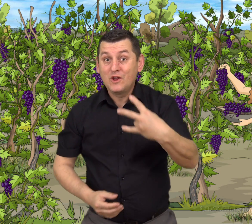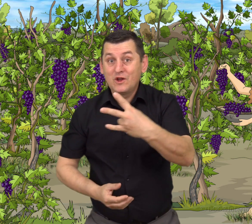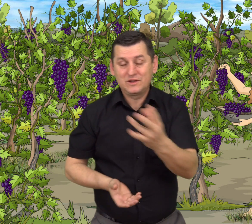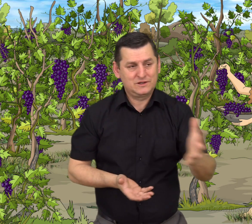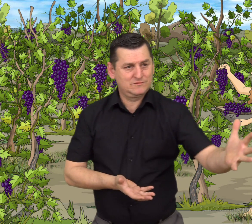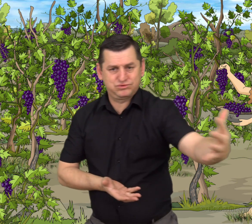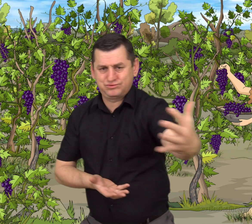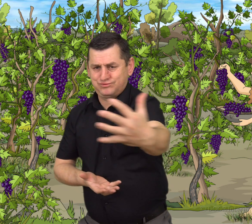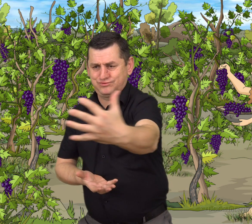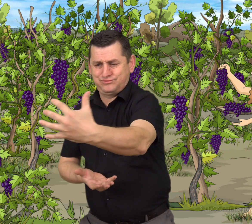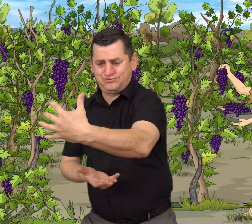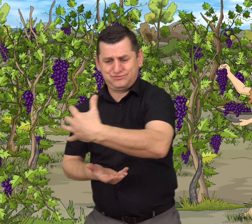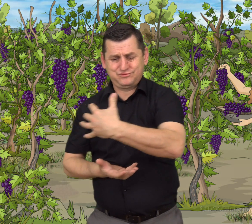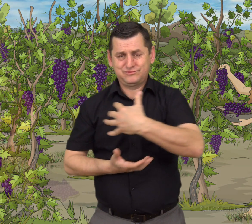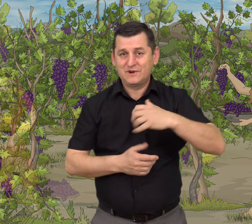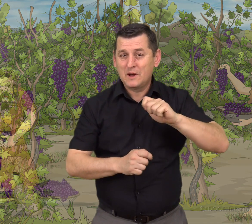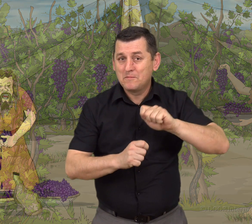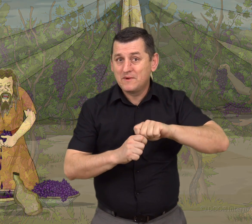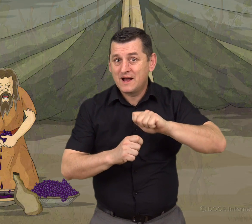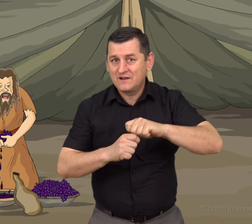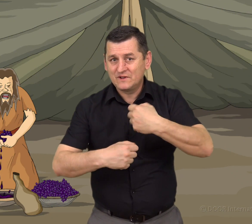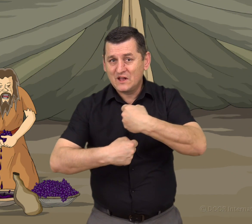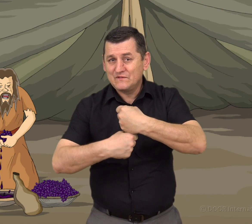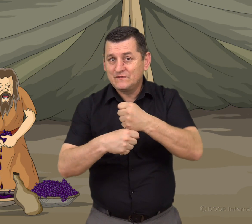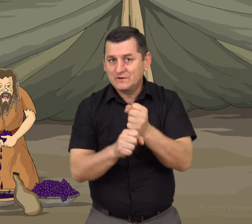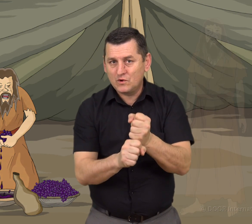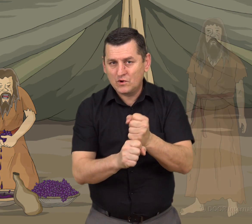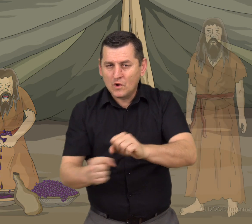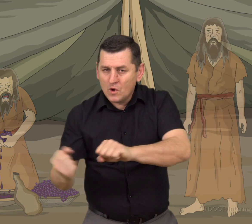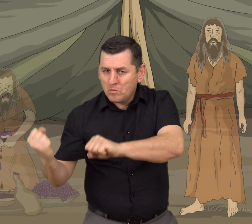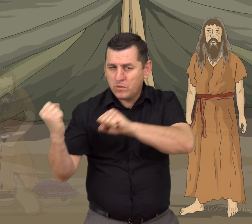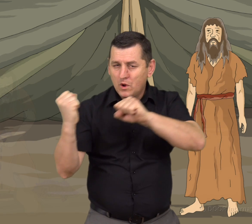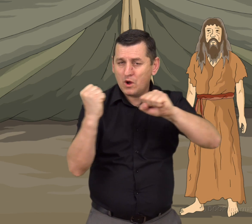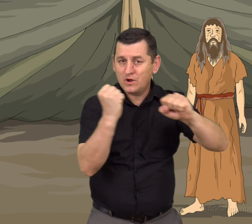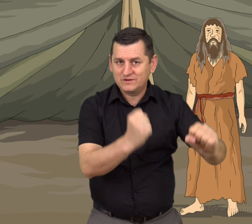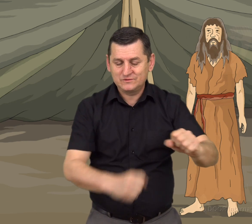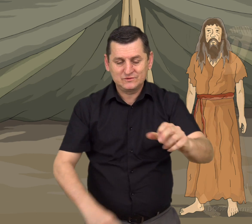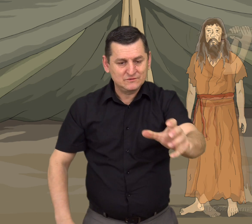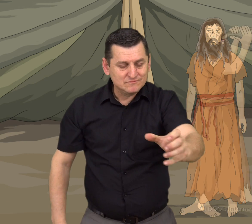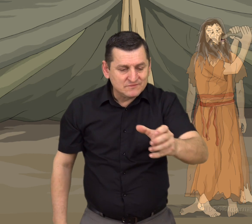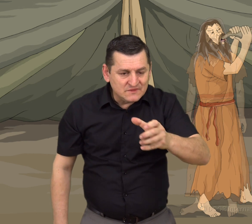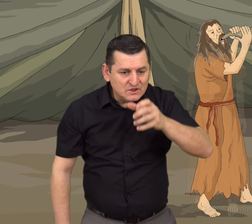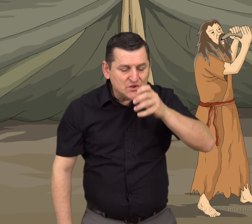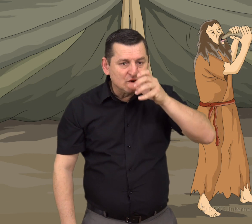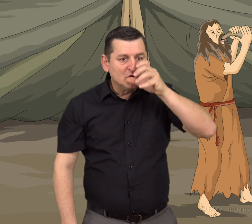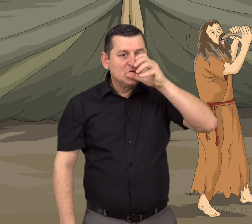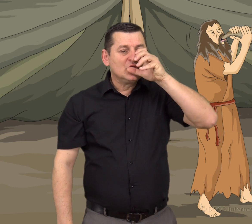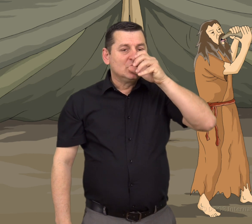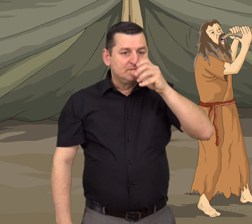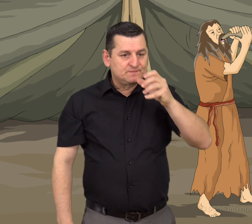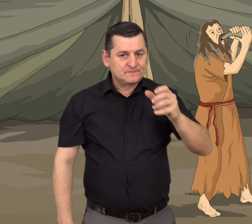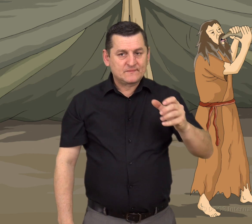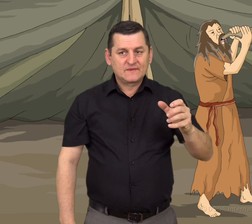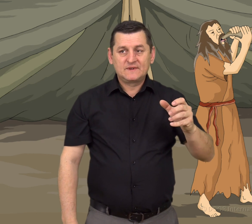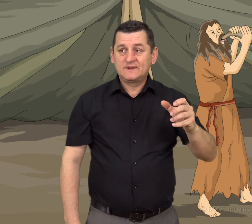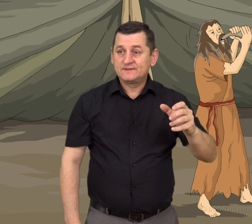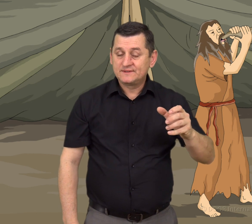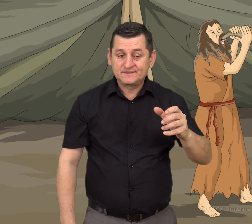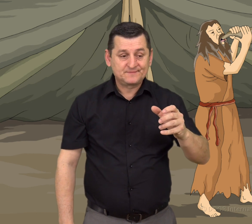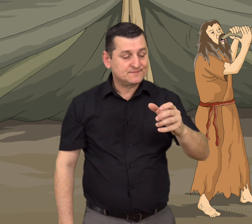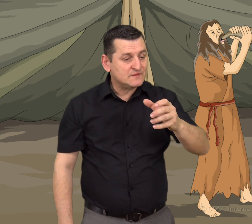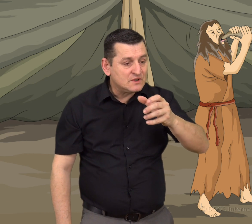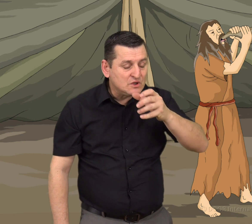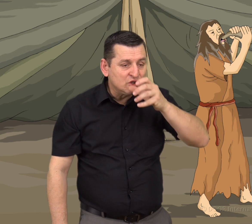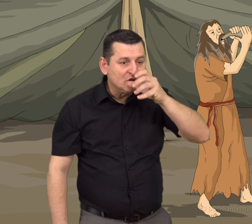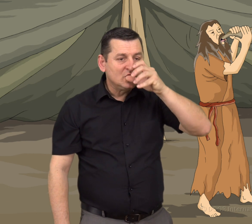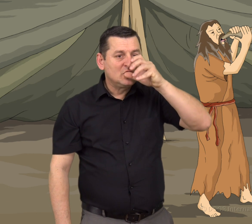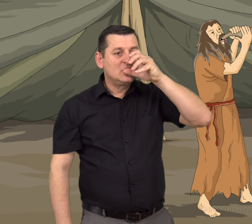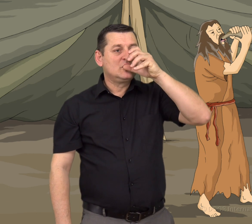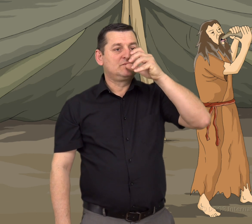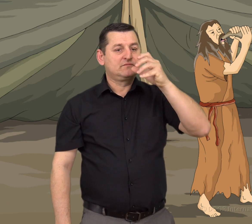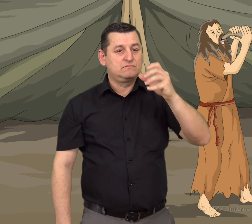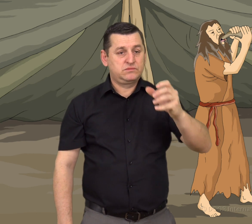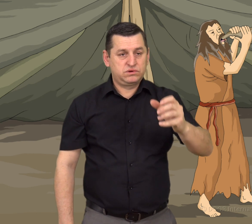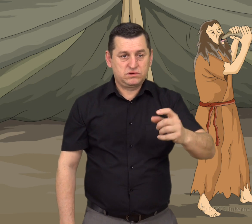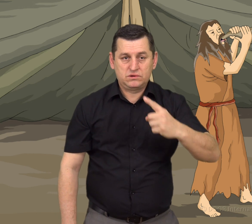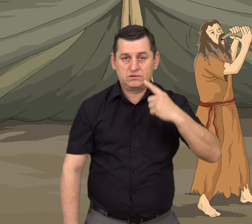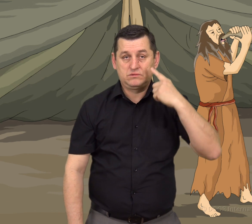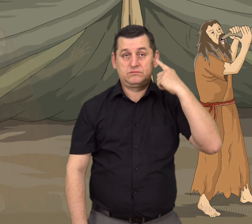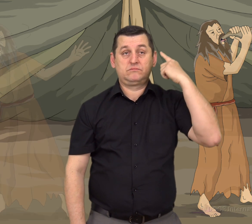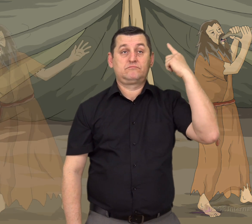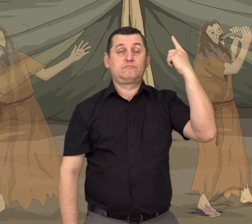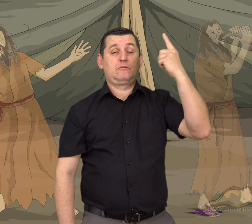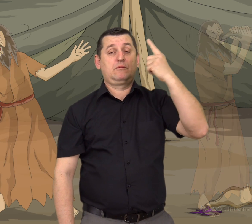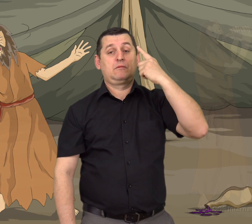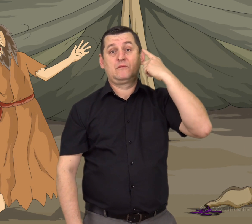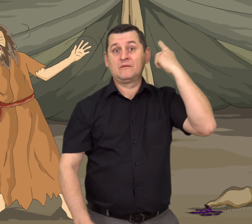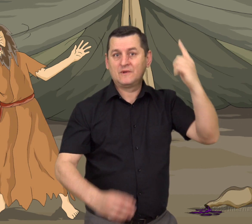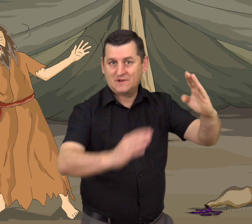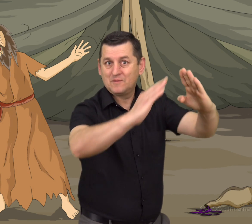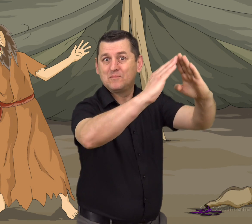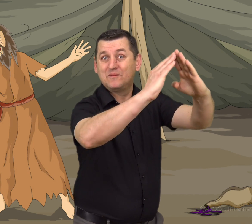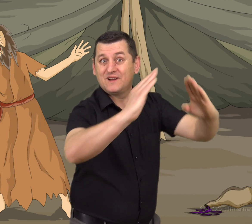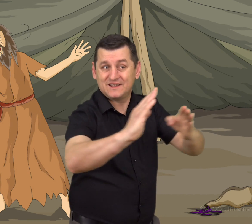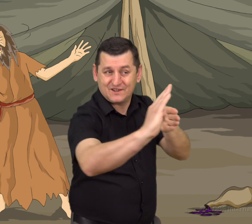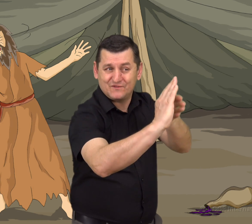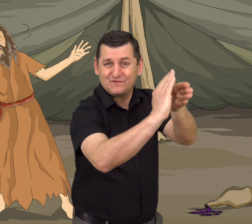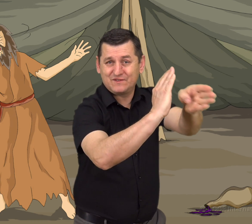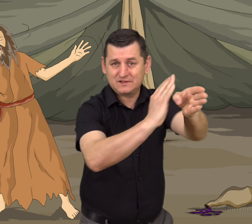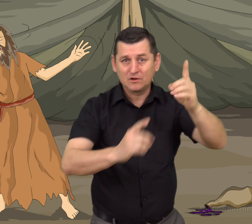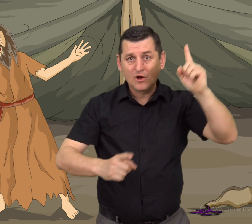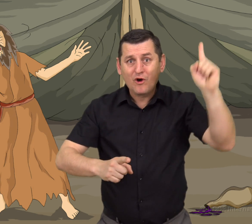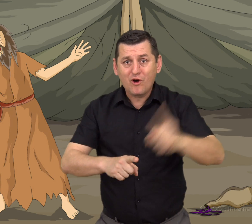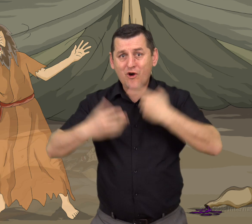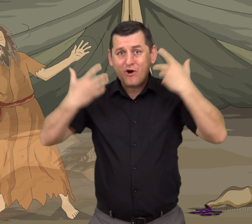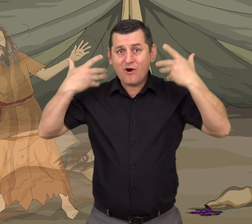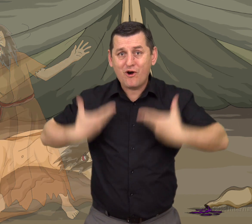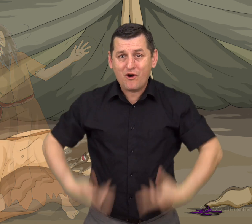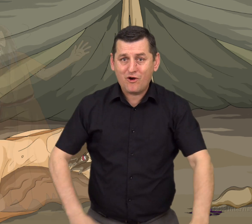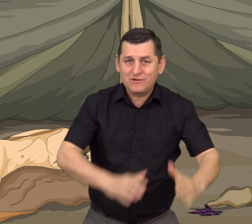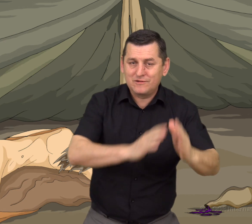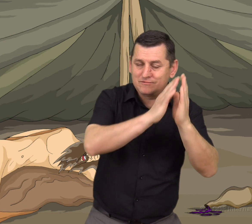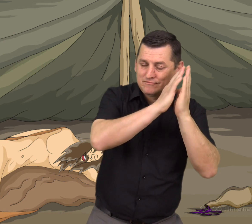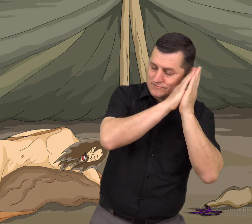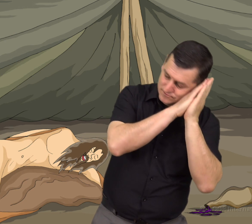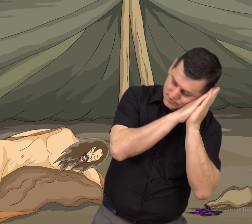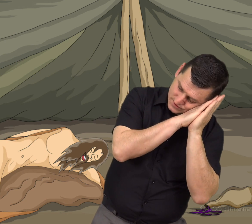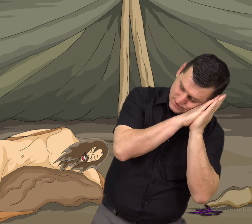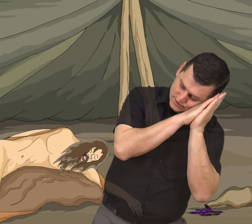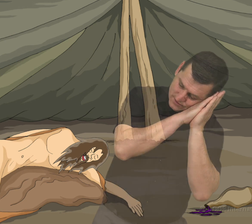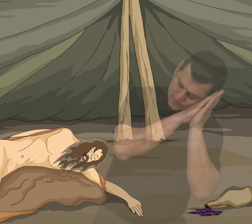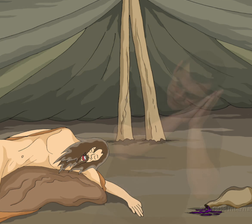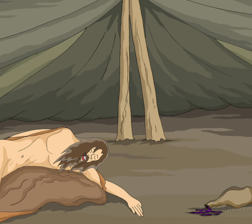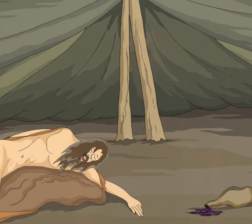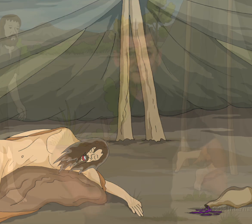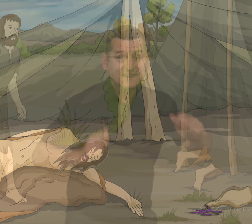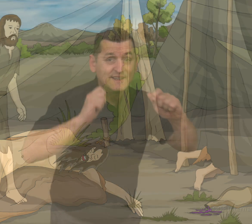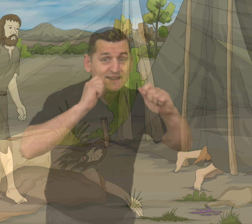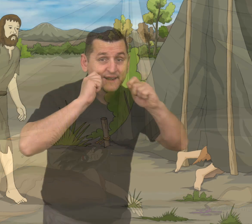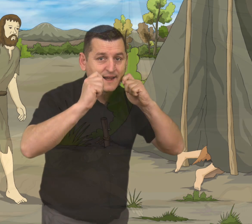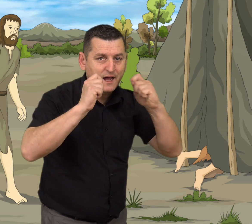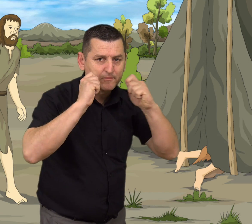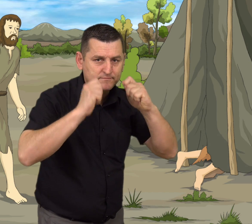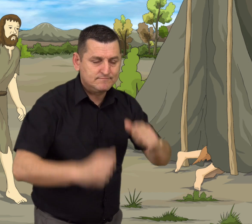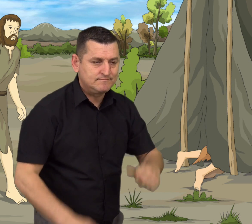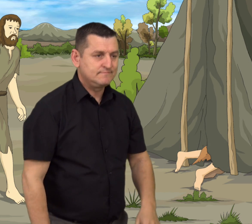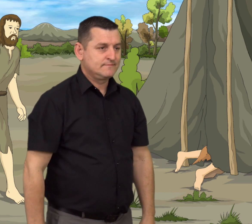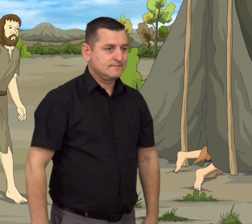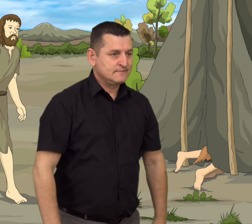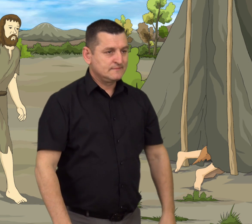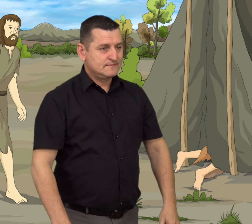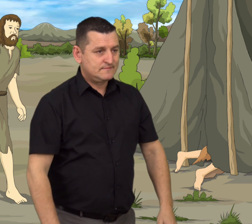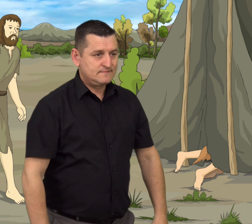But when he drank some of its wine, he became drunk and uncovered himself inside his tent.